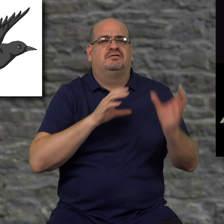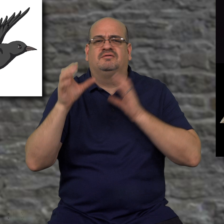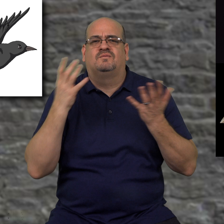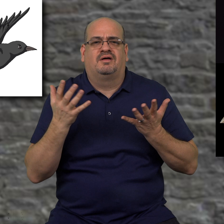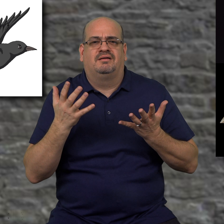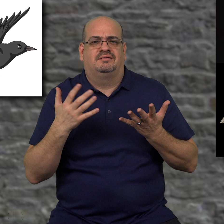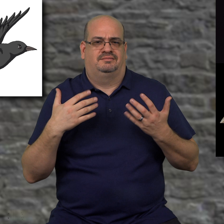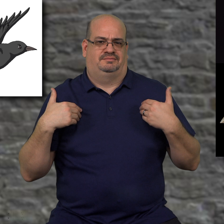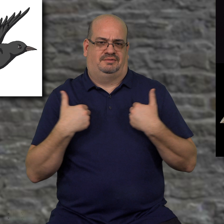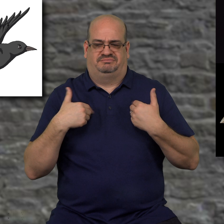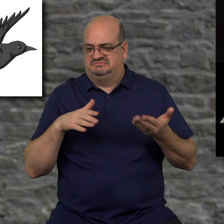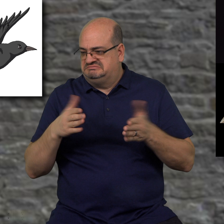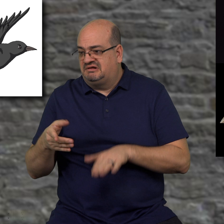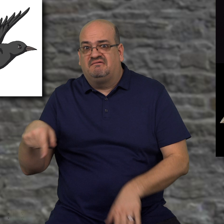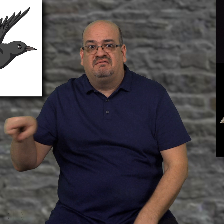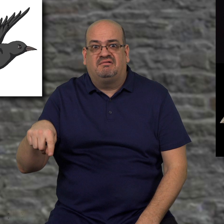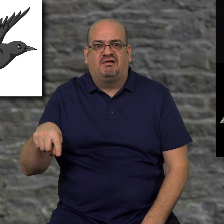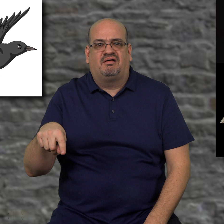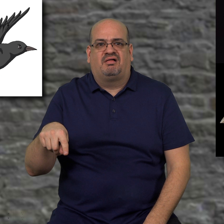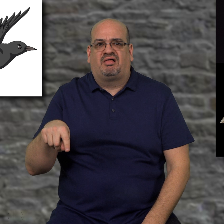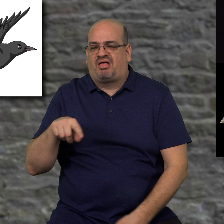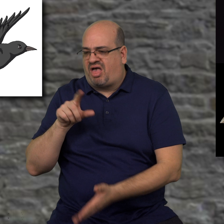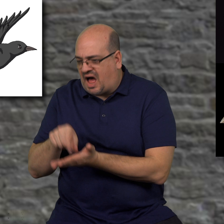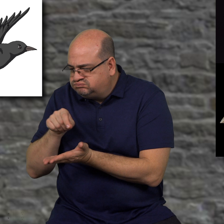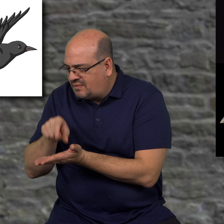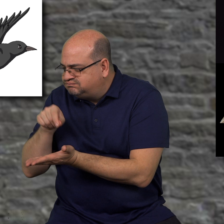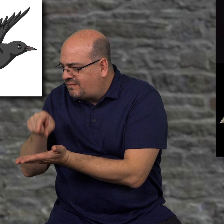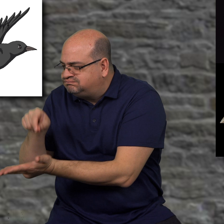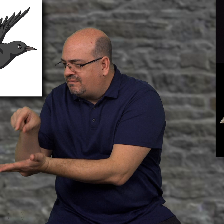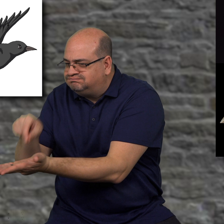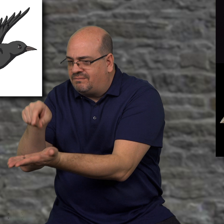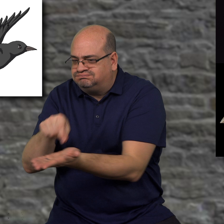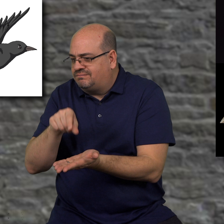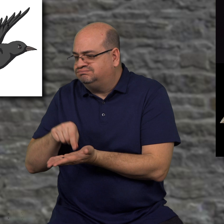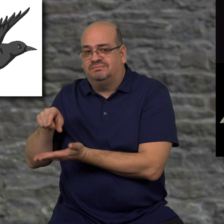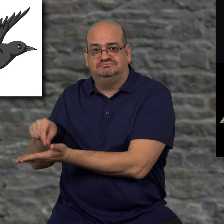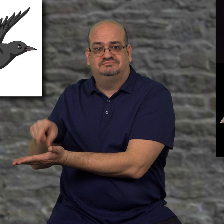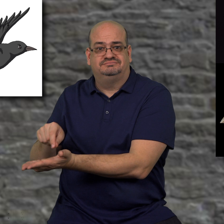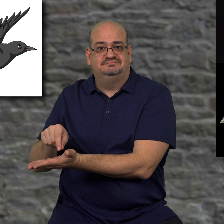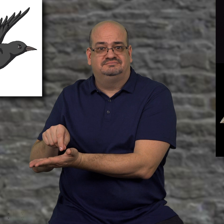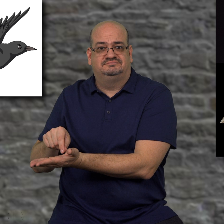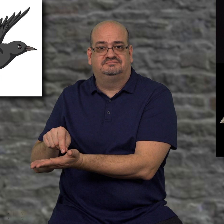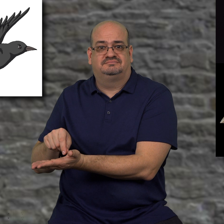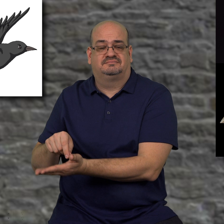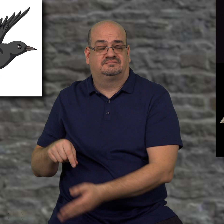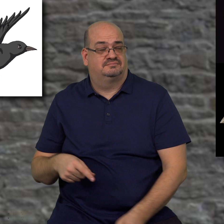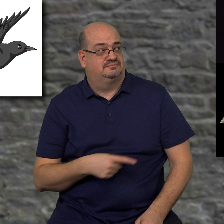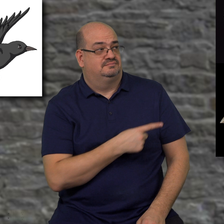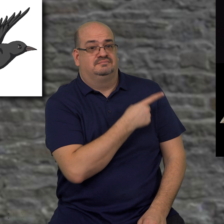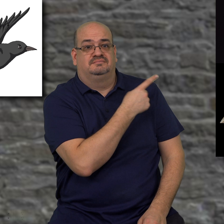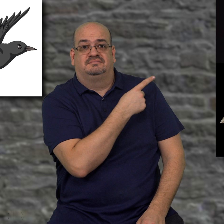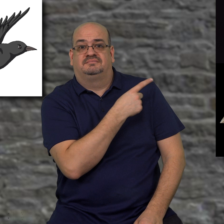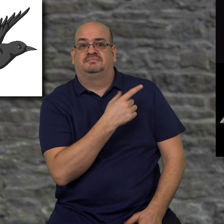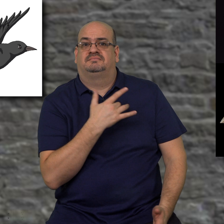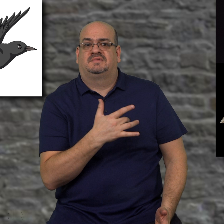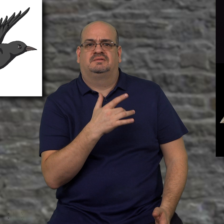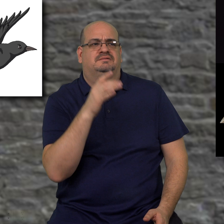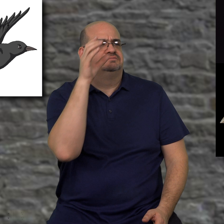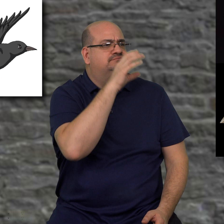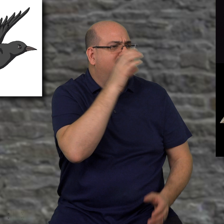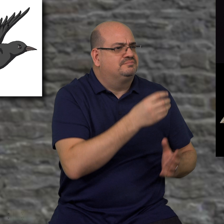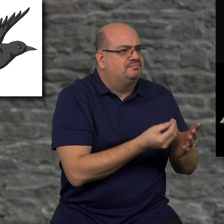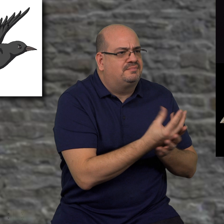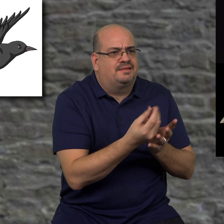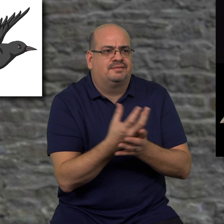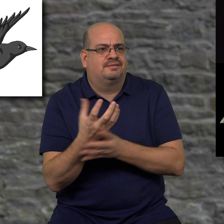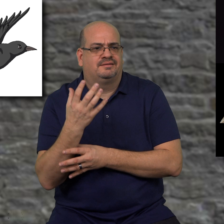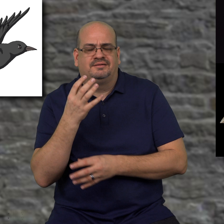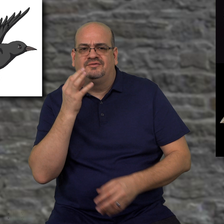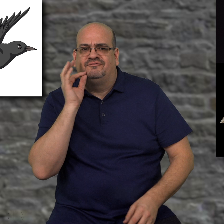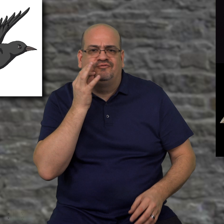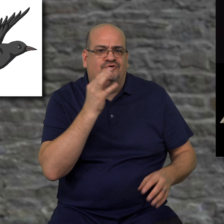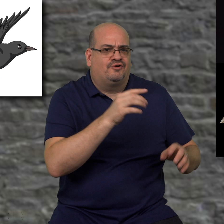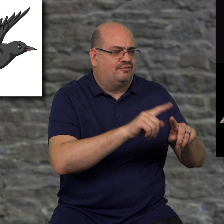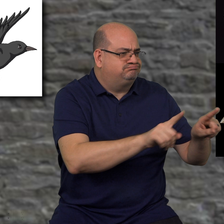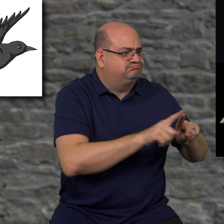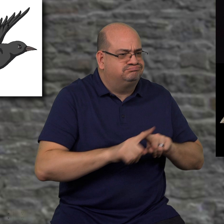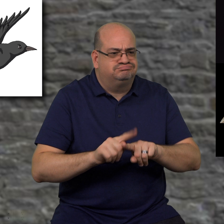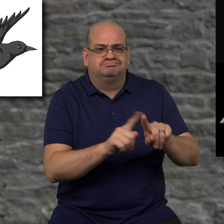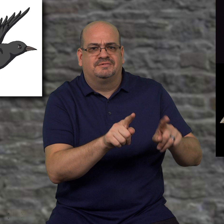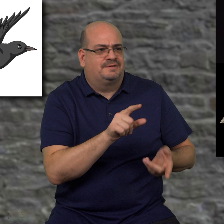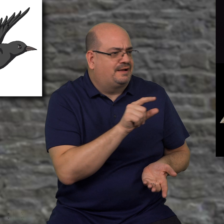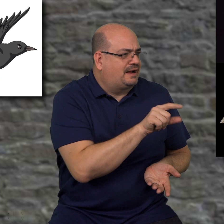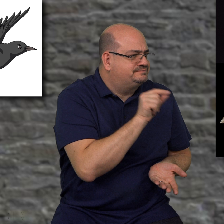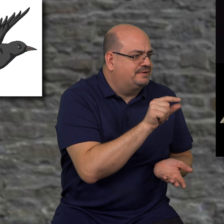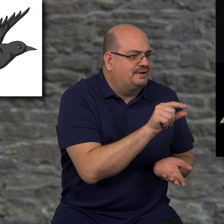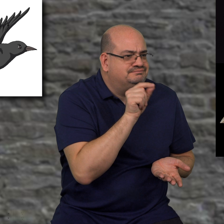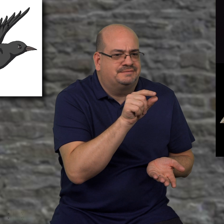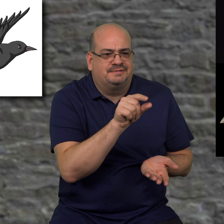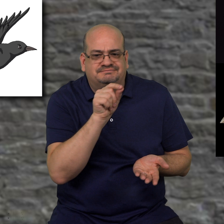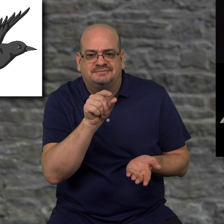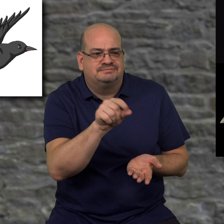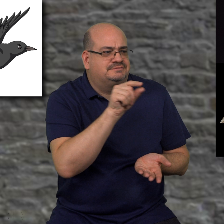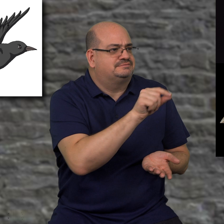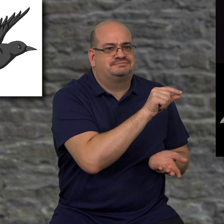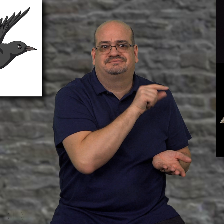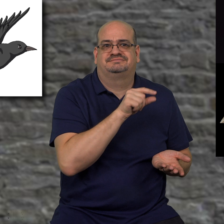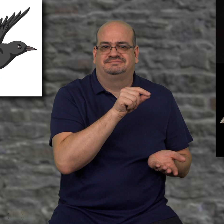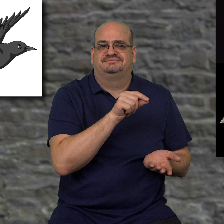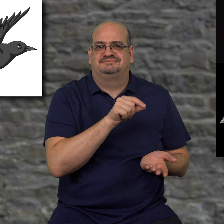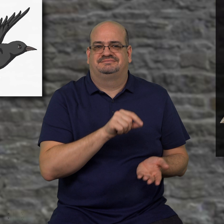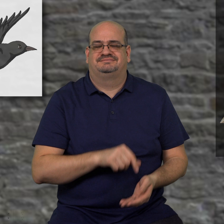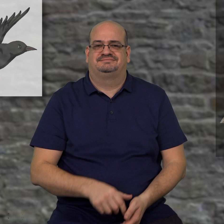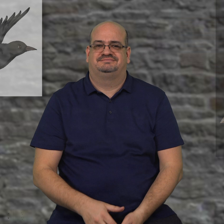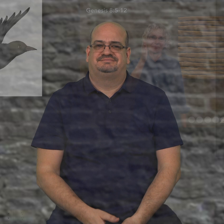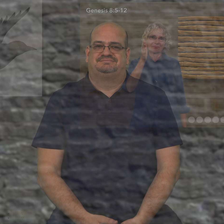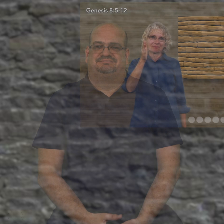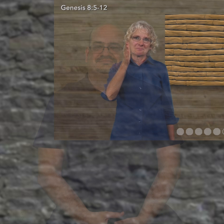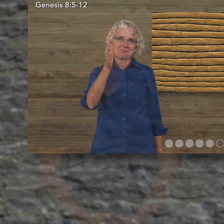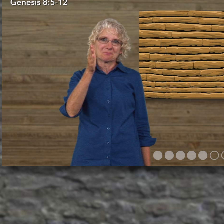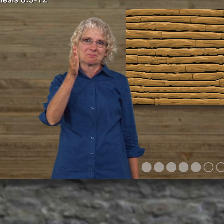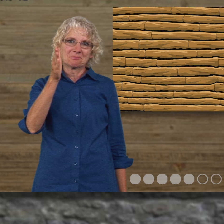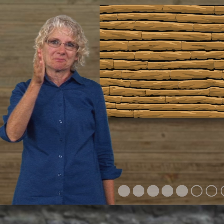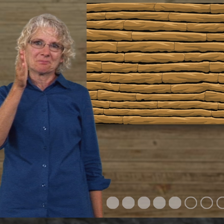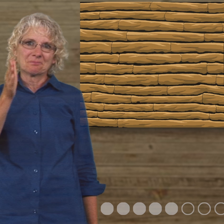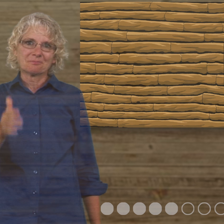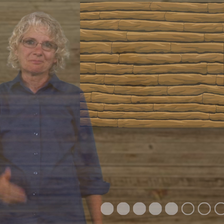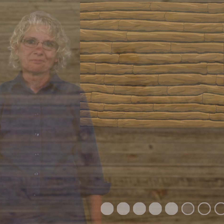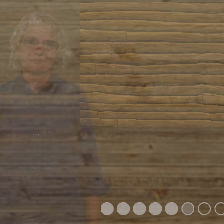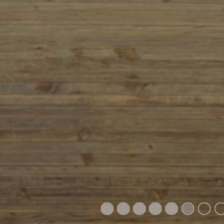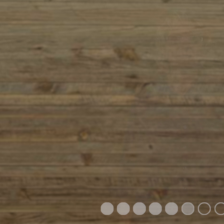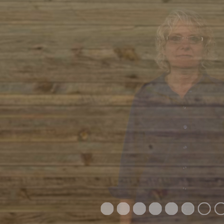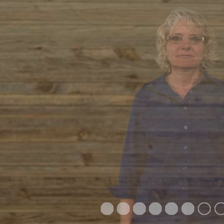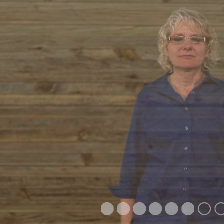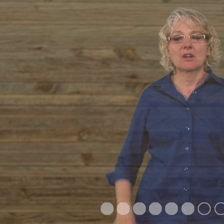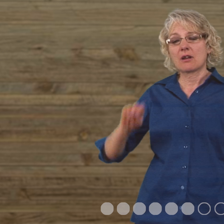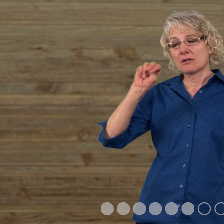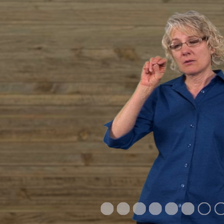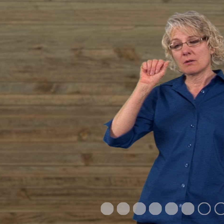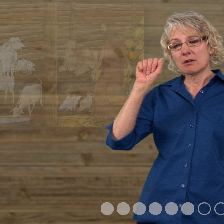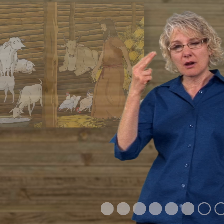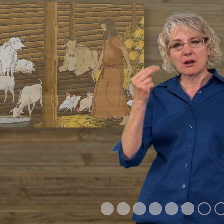And Noah waited seven more days and sent out the dove again, but this time she did not return to him.